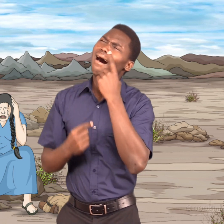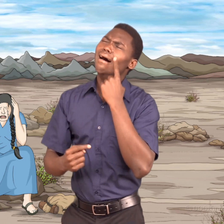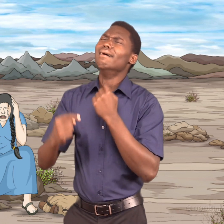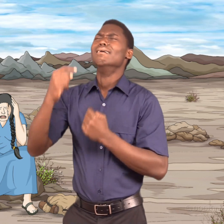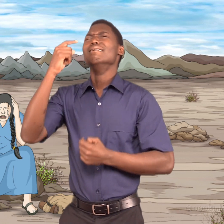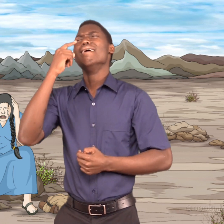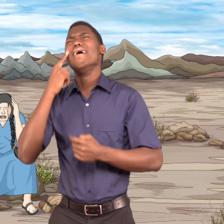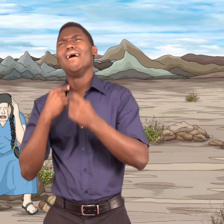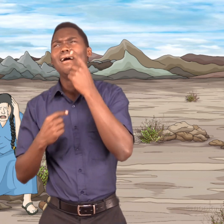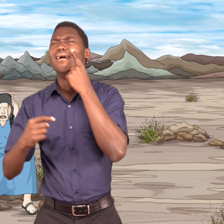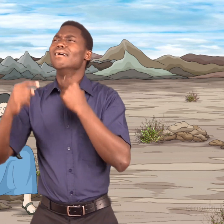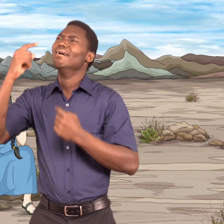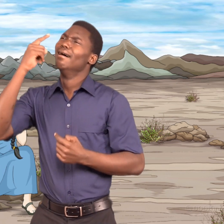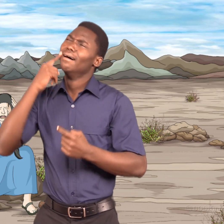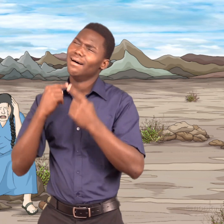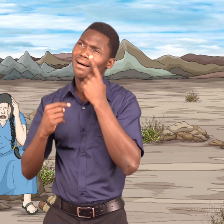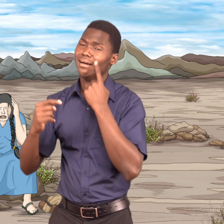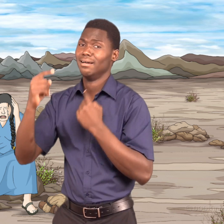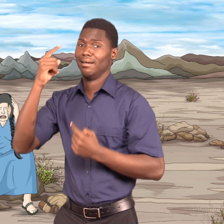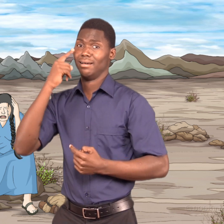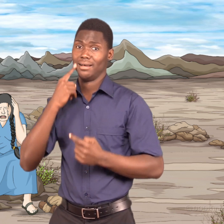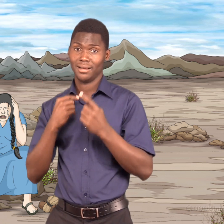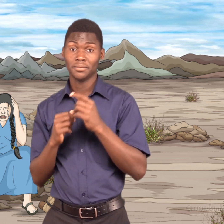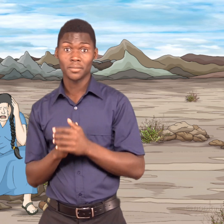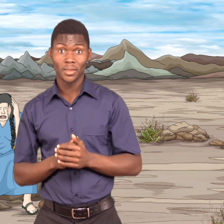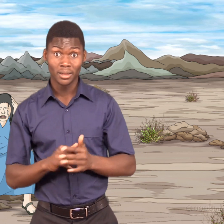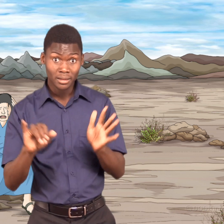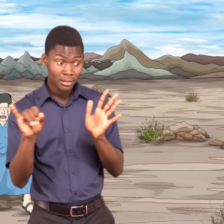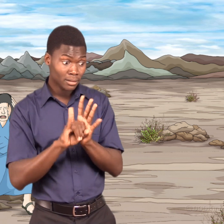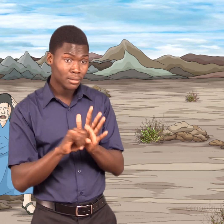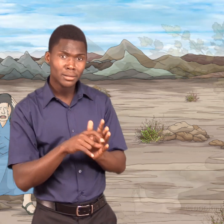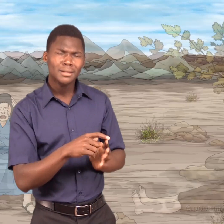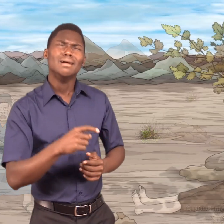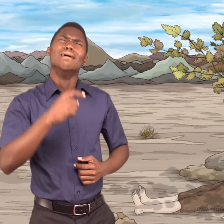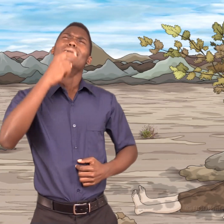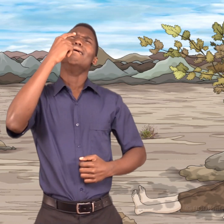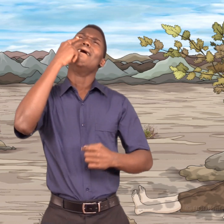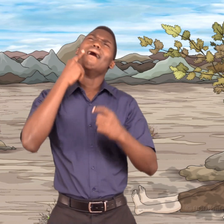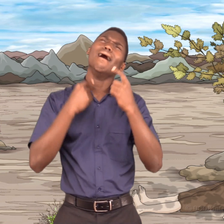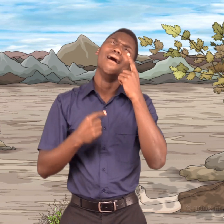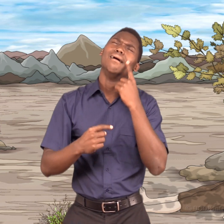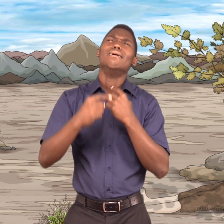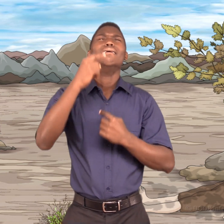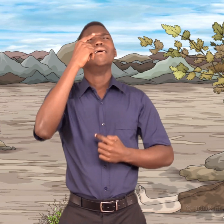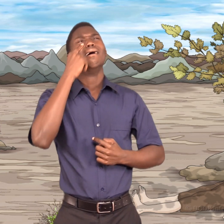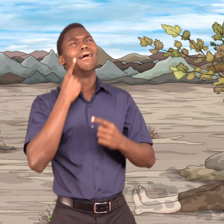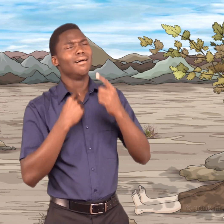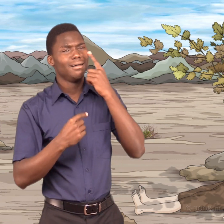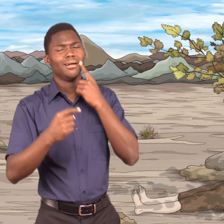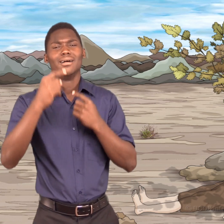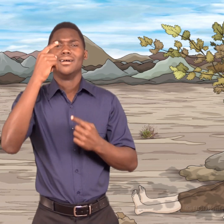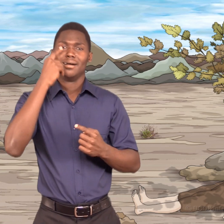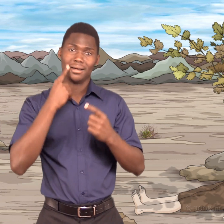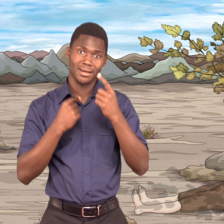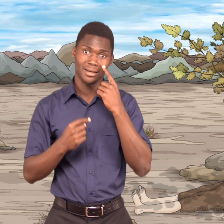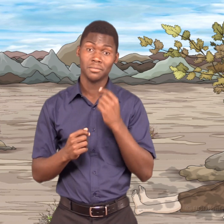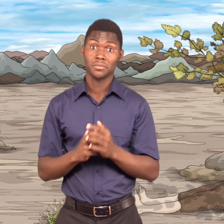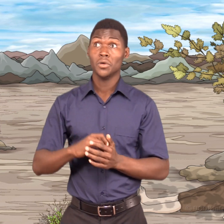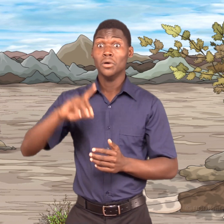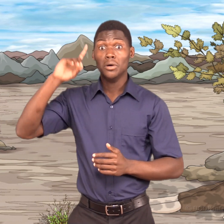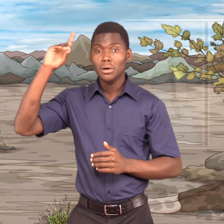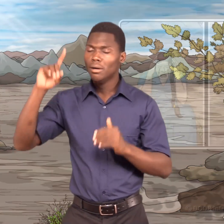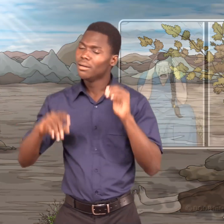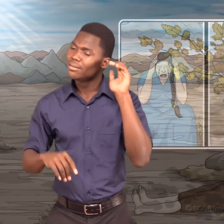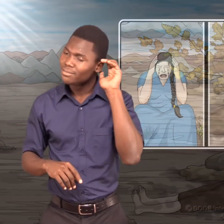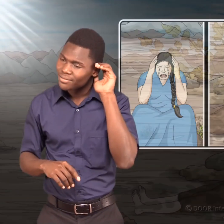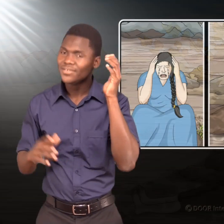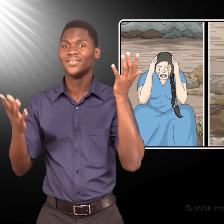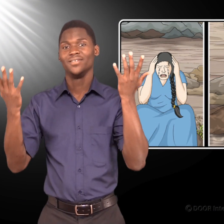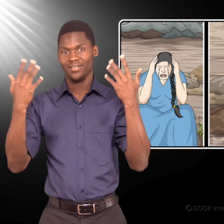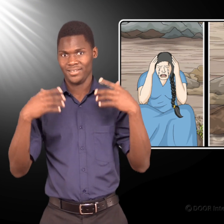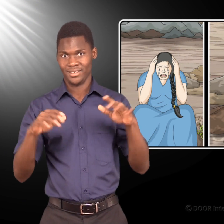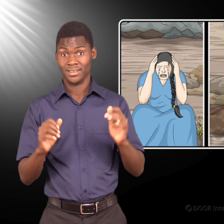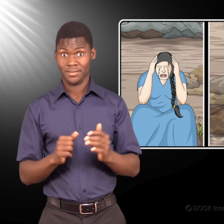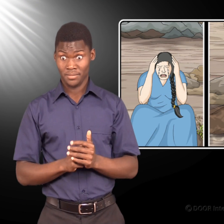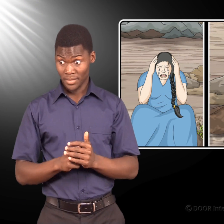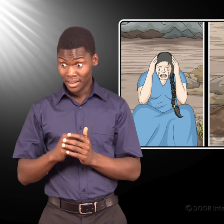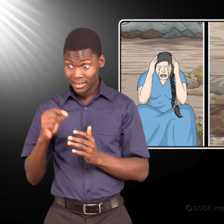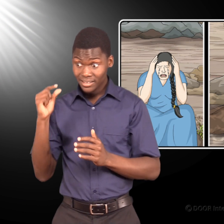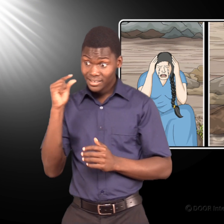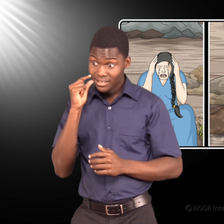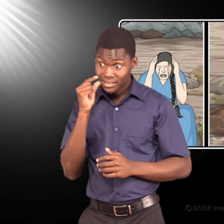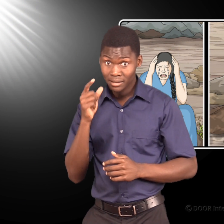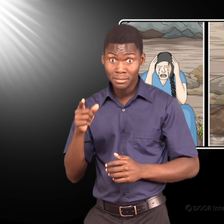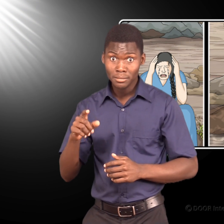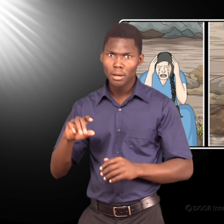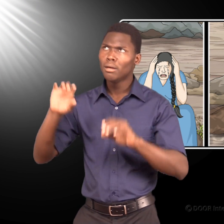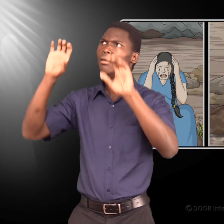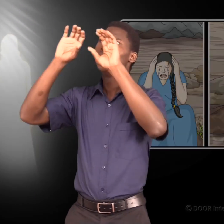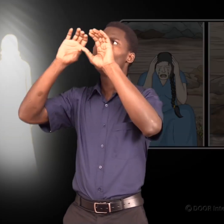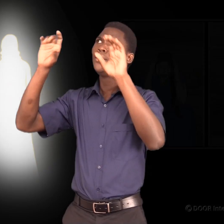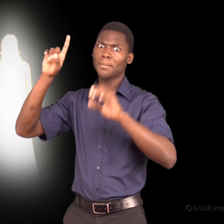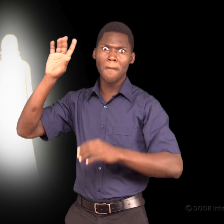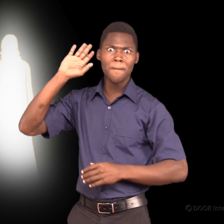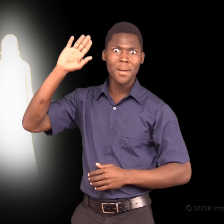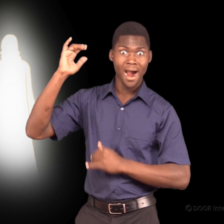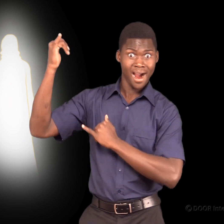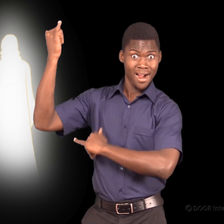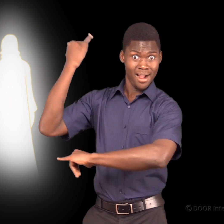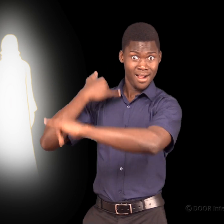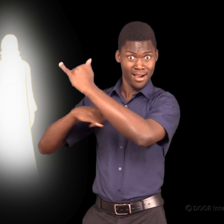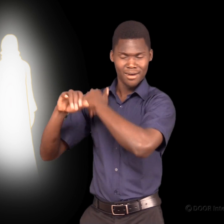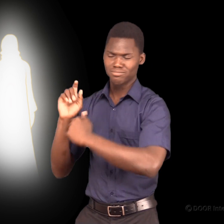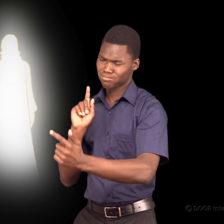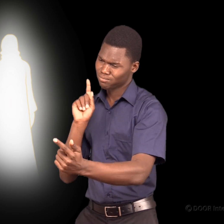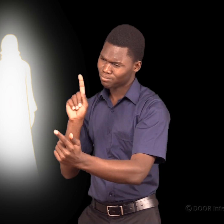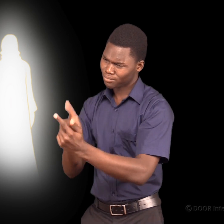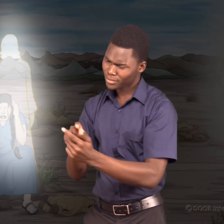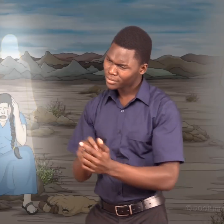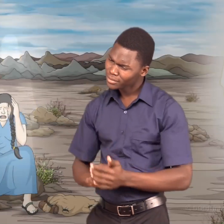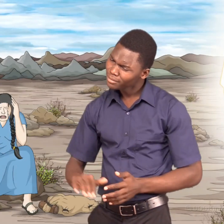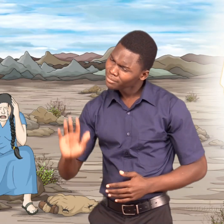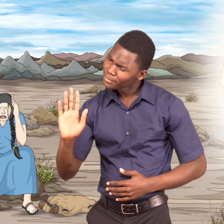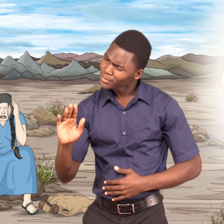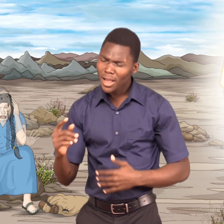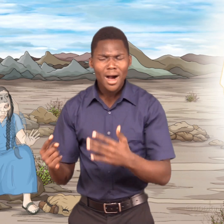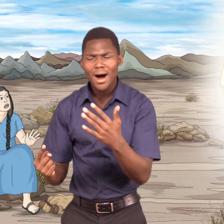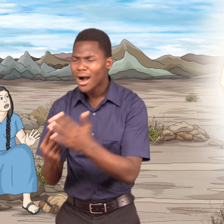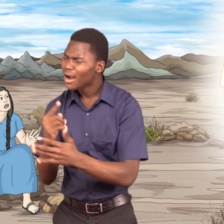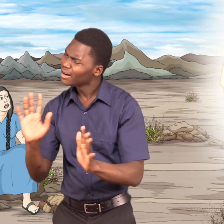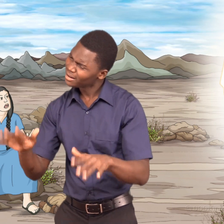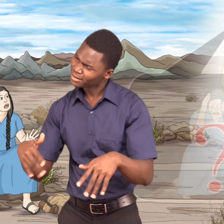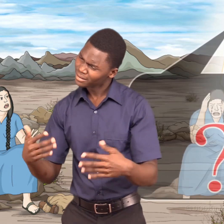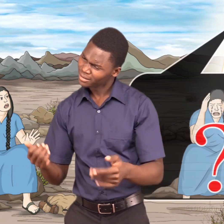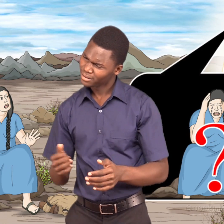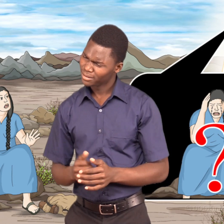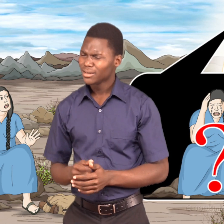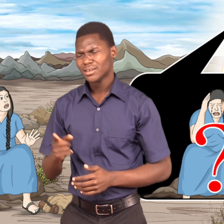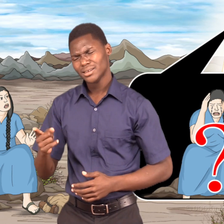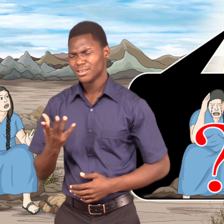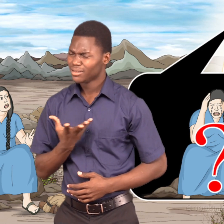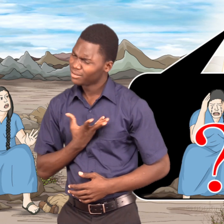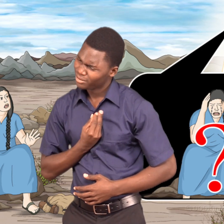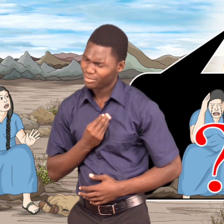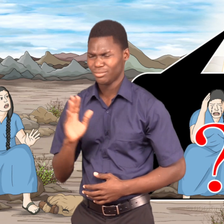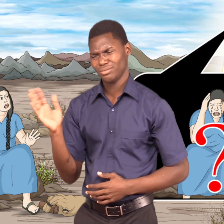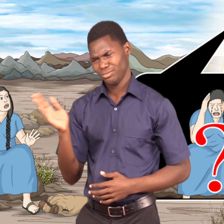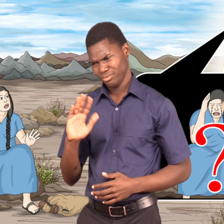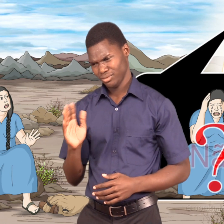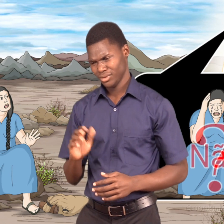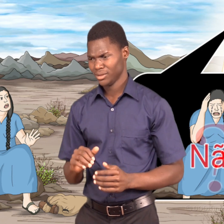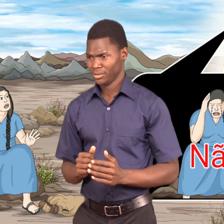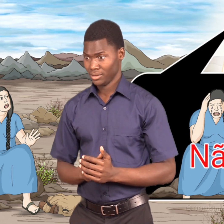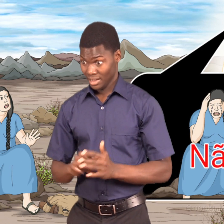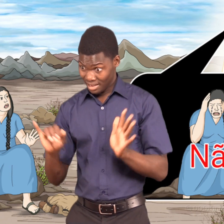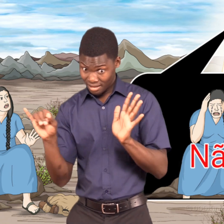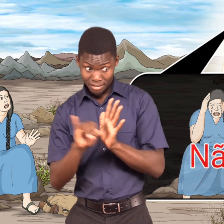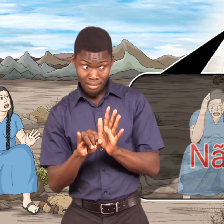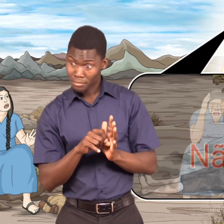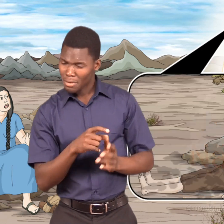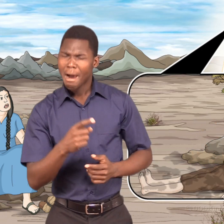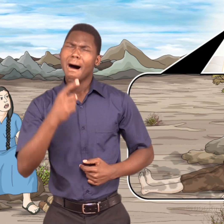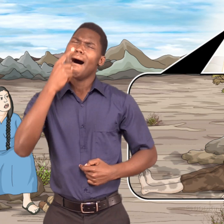Then God heard the voice of the boy, and the angel of God called to Hagar from heaven, “What is wrong, Hagar?